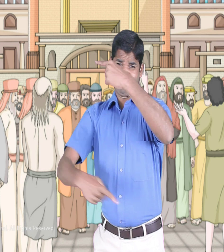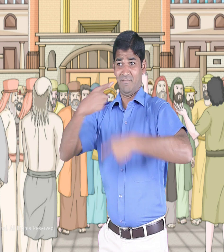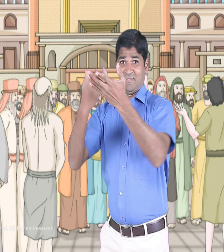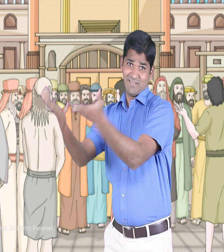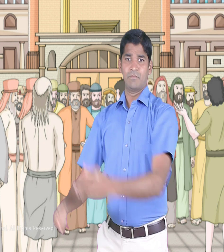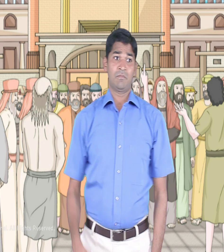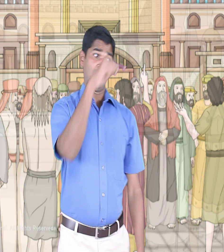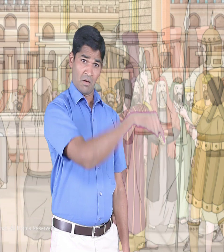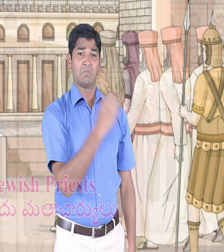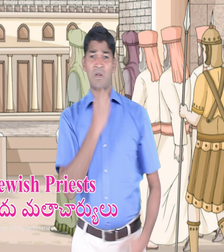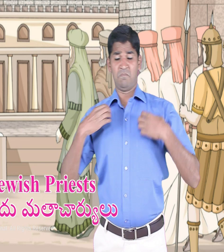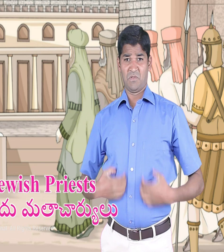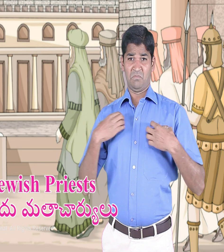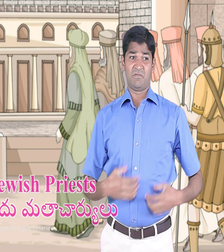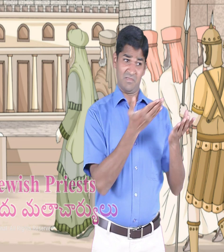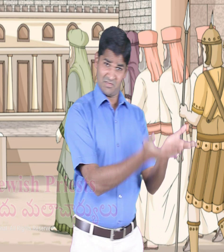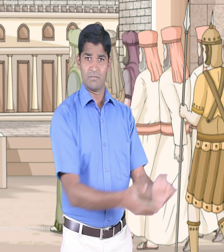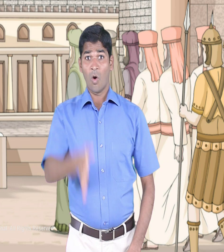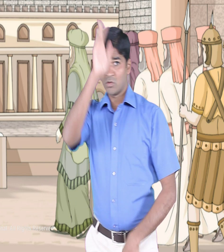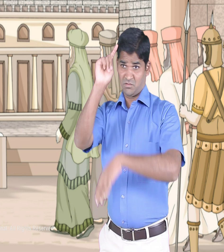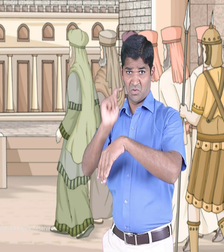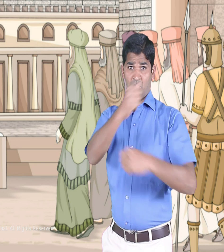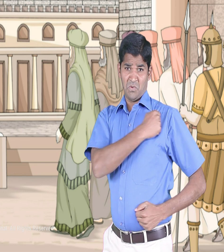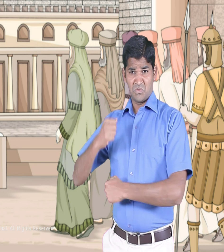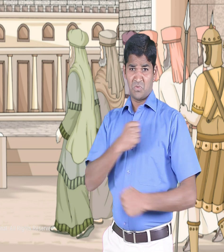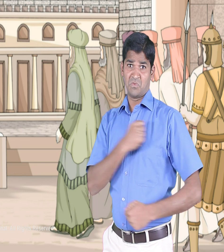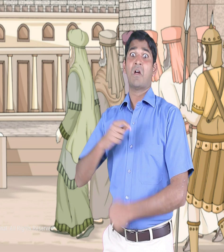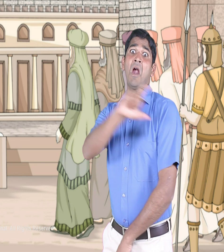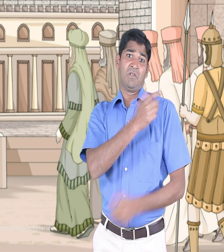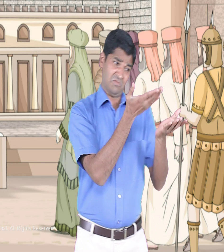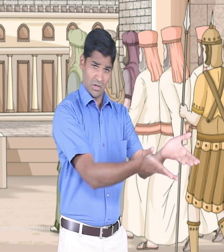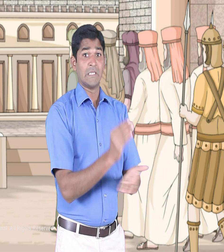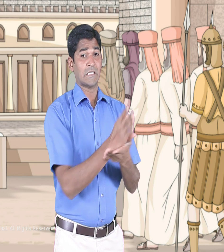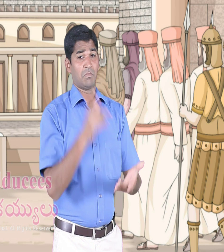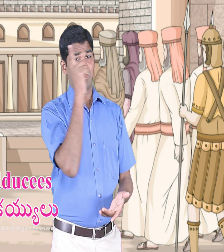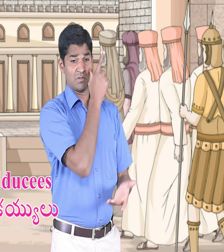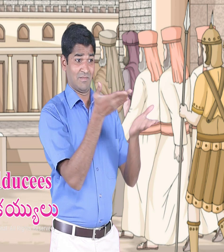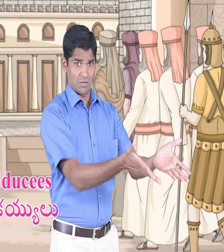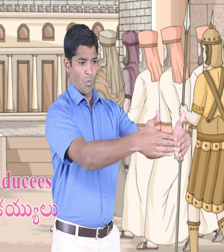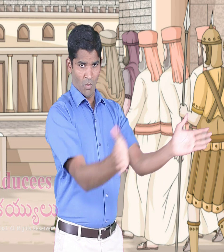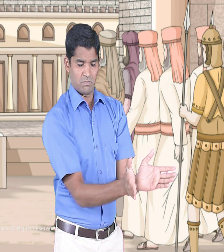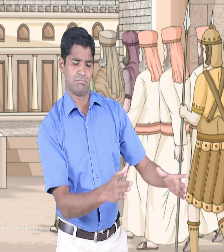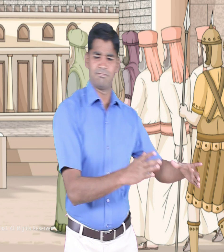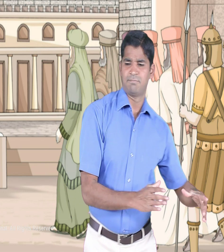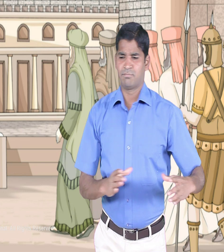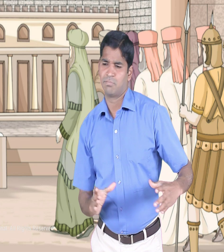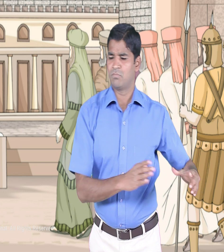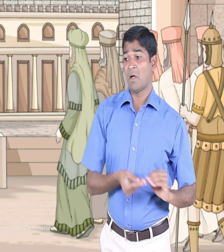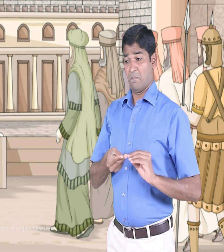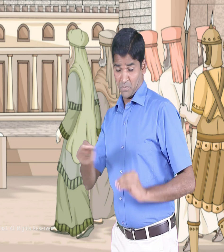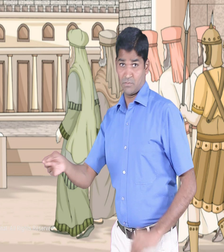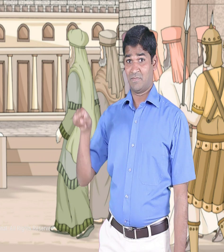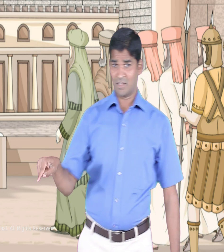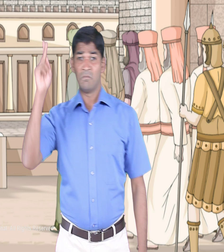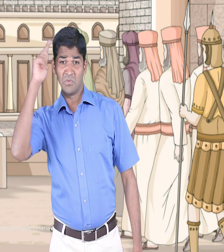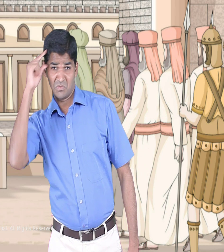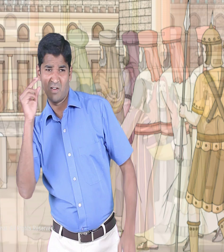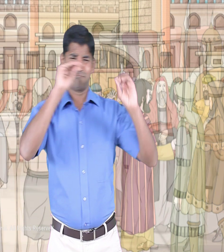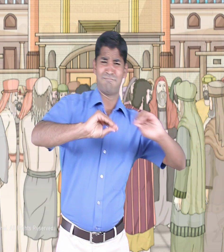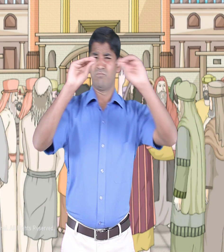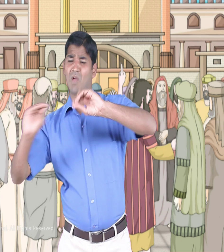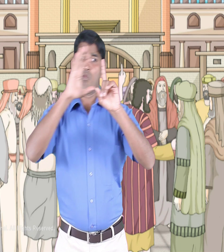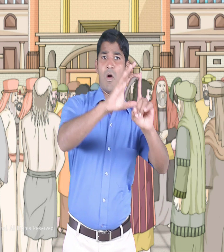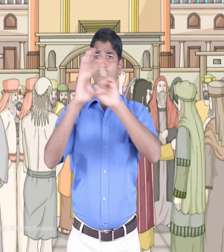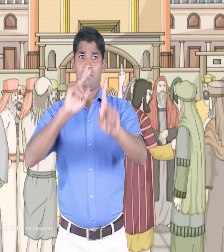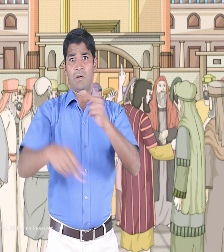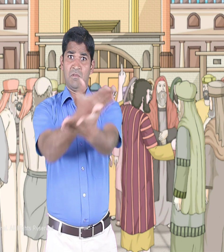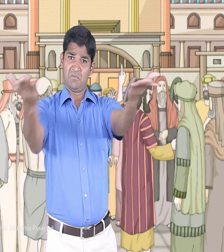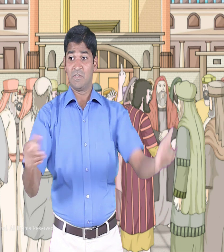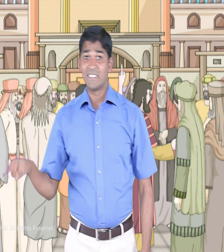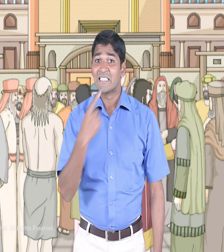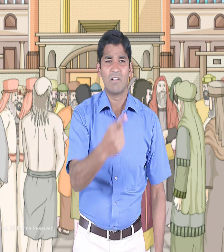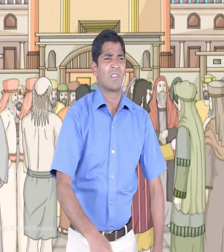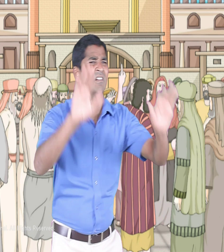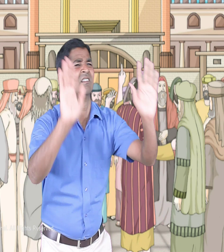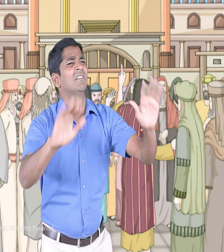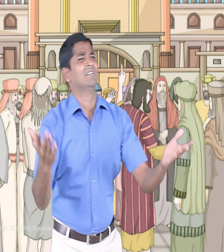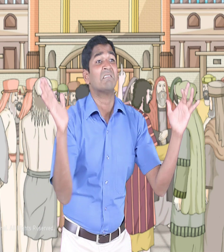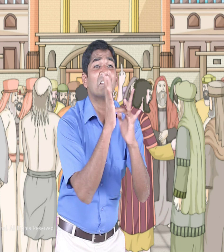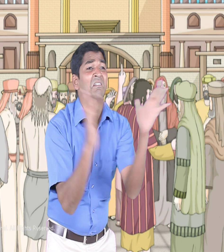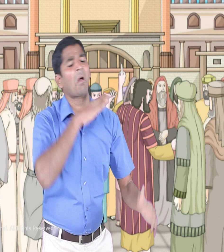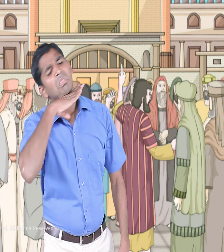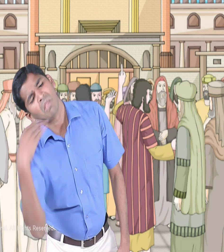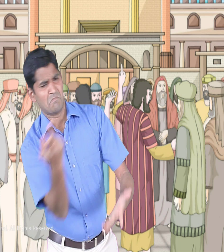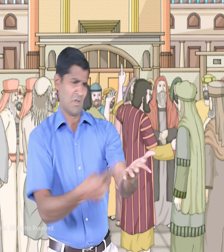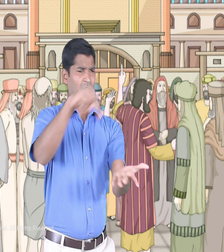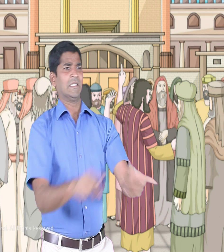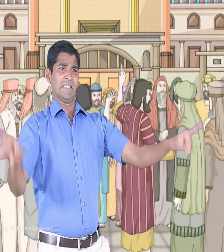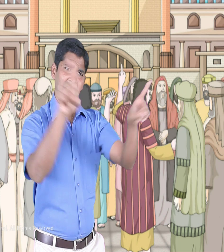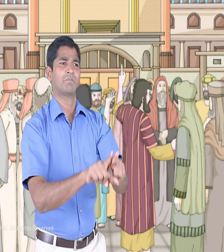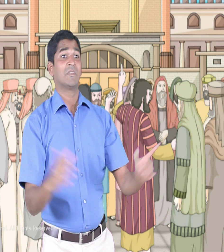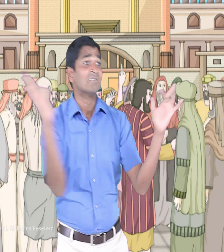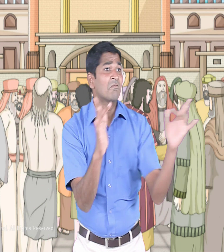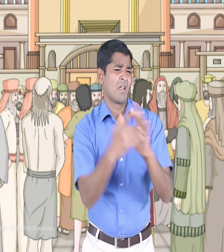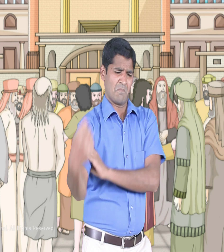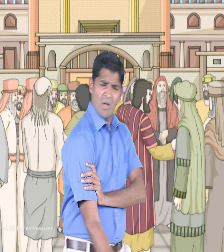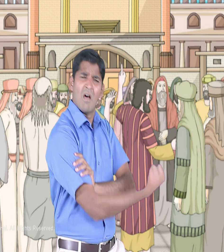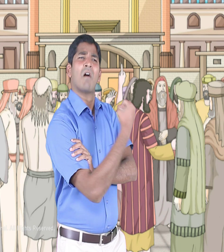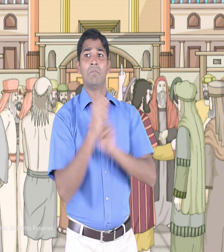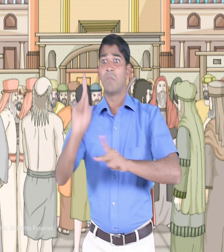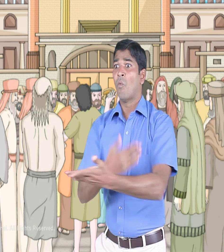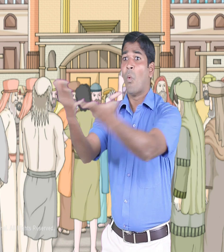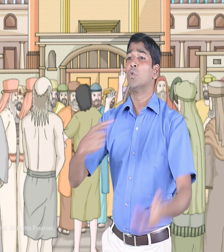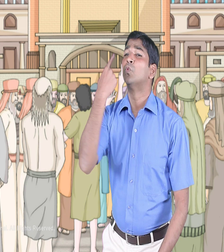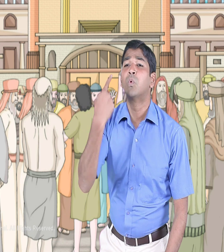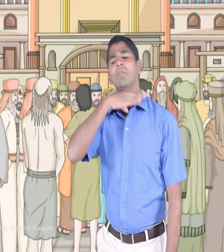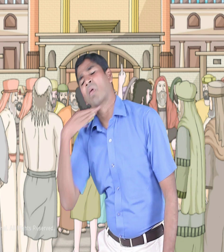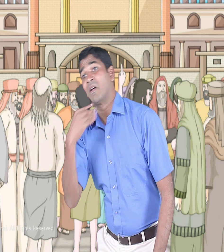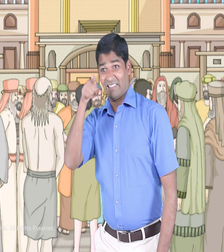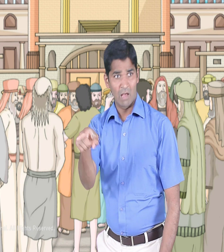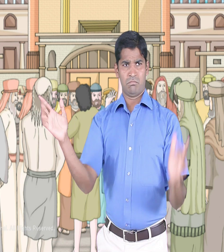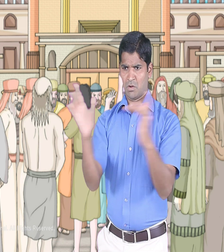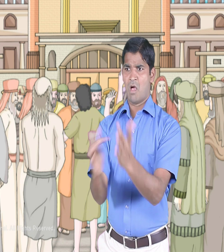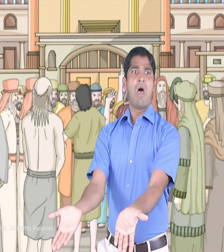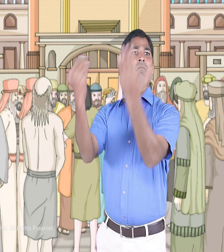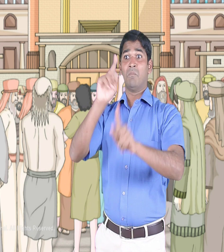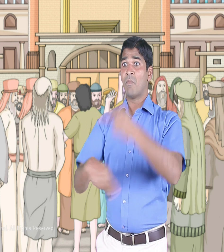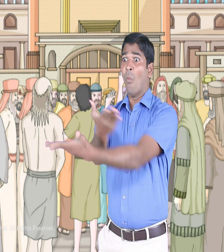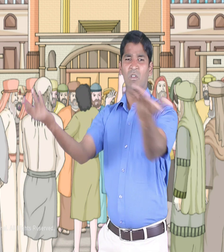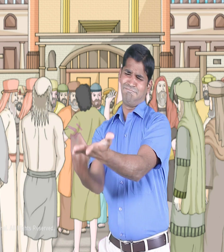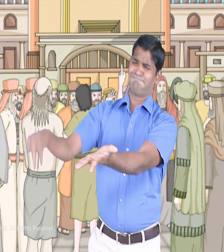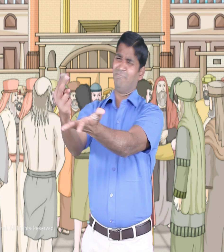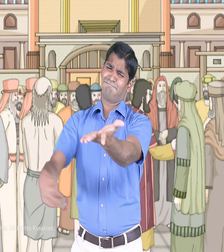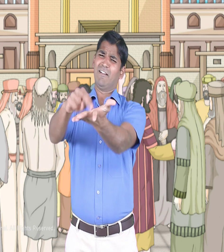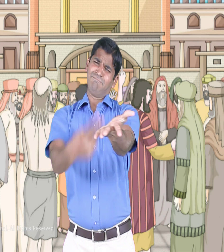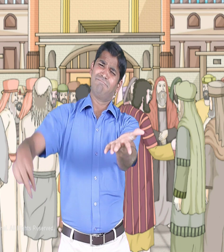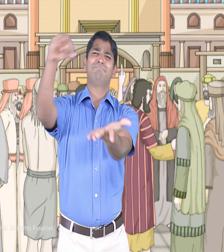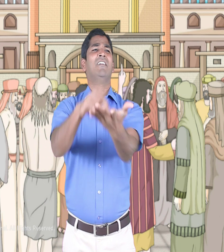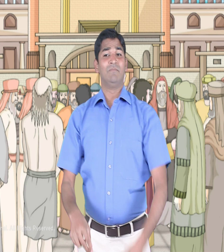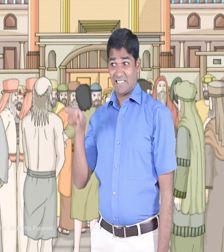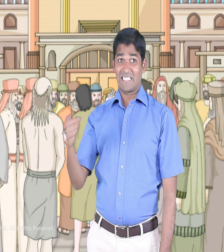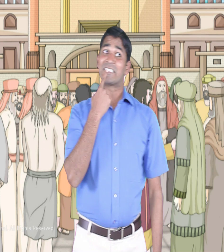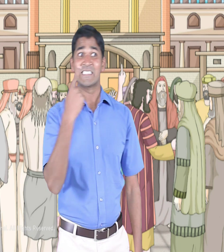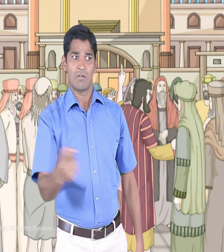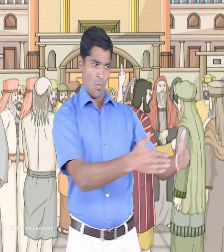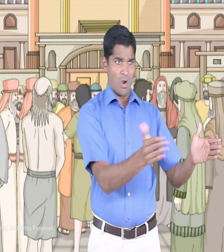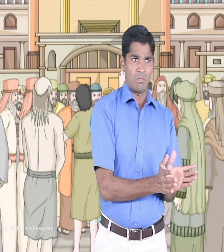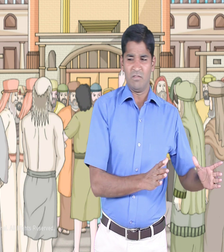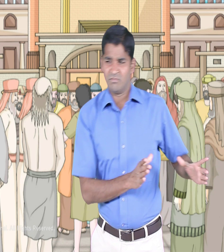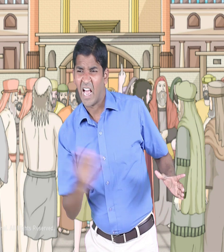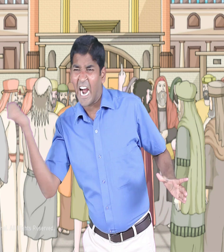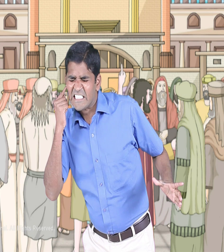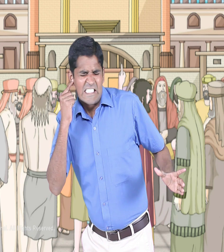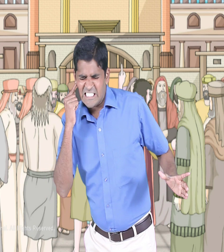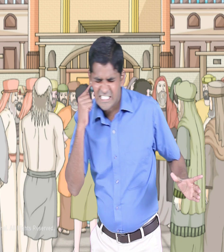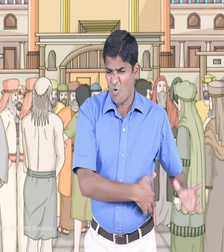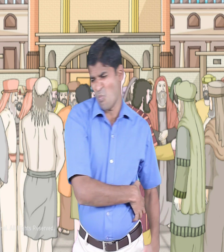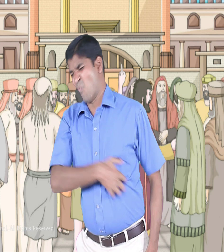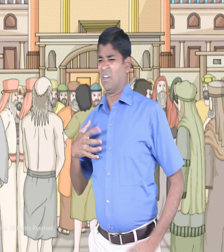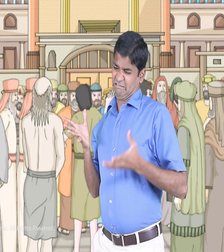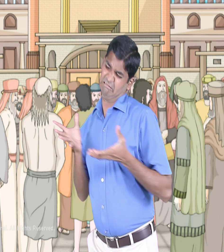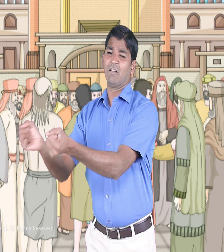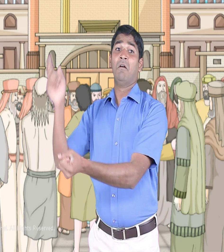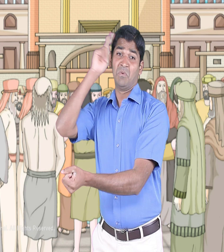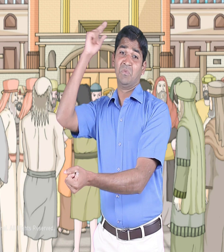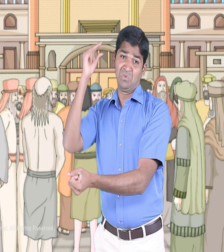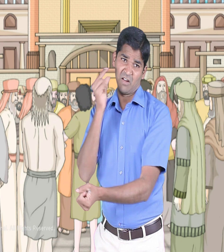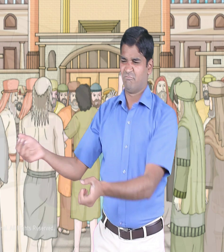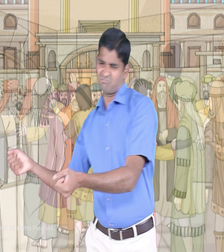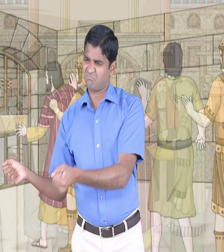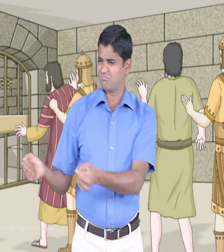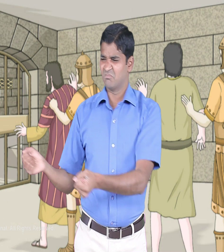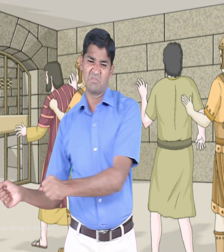While Peter and John were speaking to the people, the priests and the captain of the temple guard and the Sadducees came up to them, greatly disturbed that they were teaching the people and proclaiming in Jesus the resurrection of the dead.